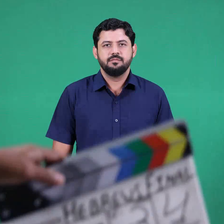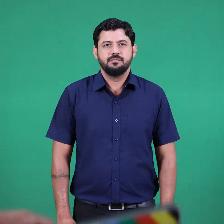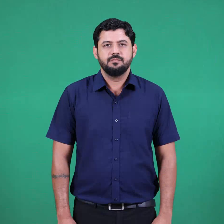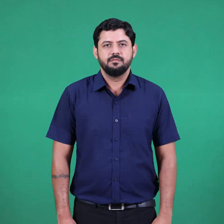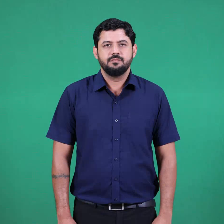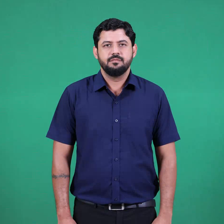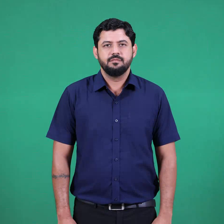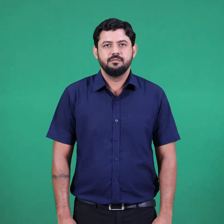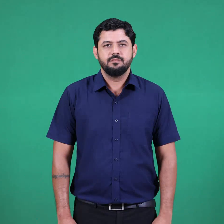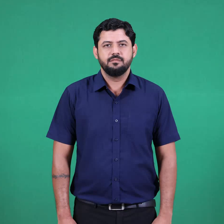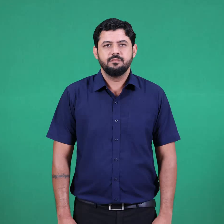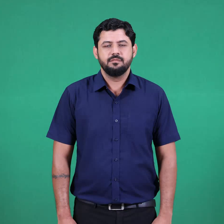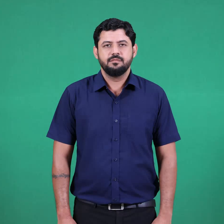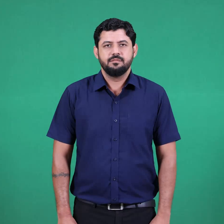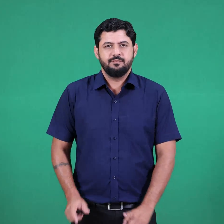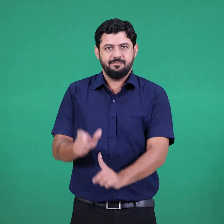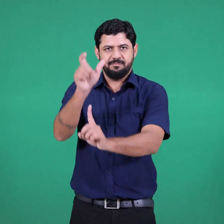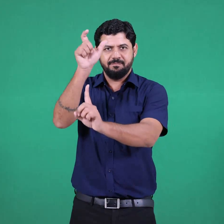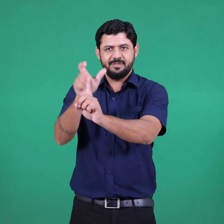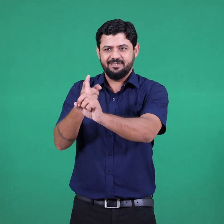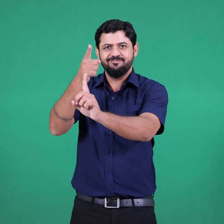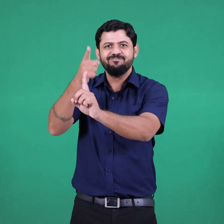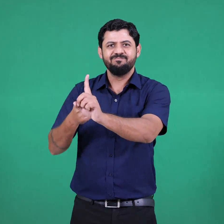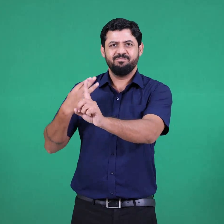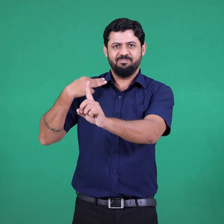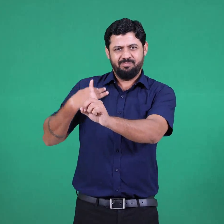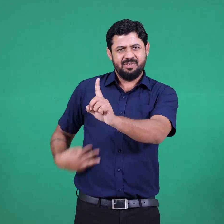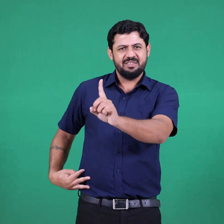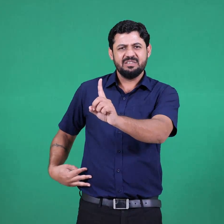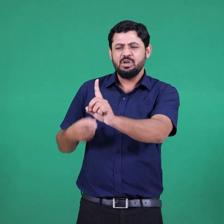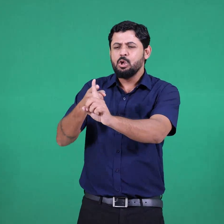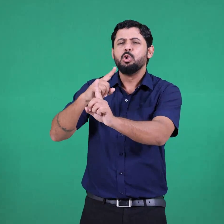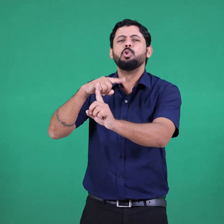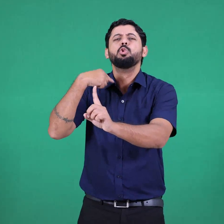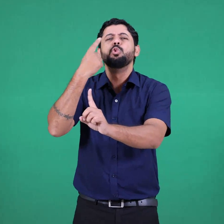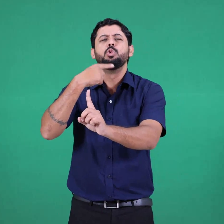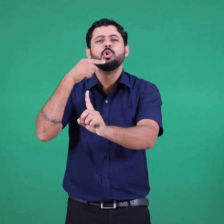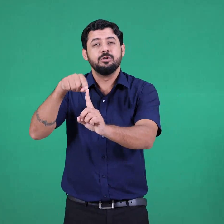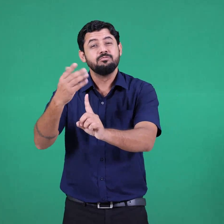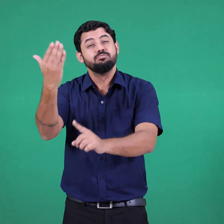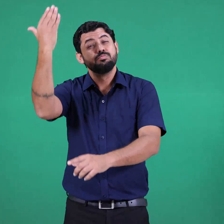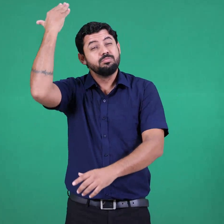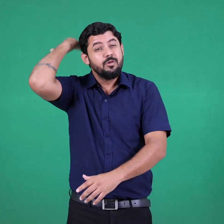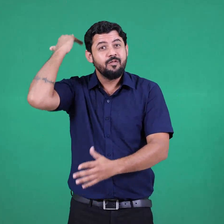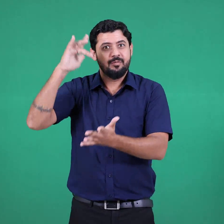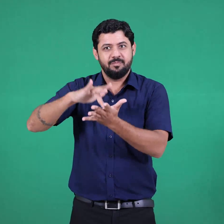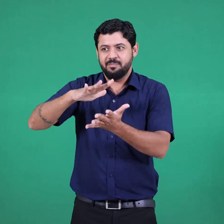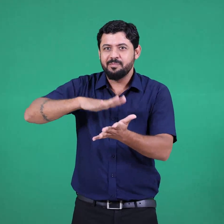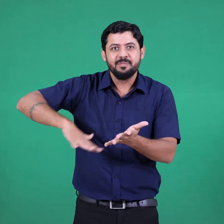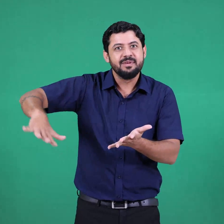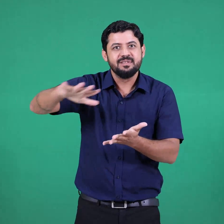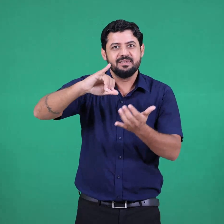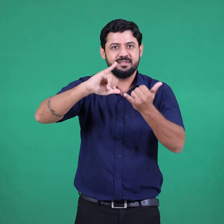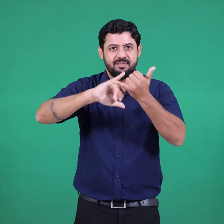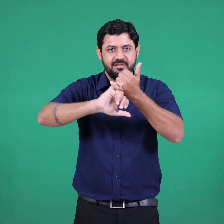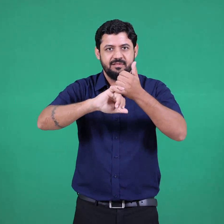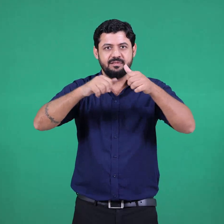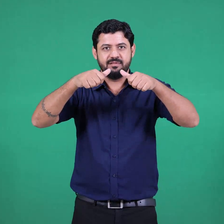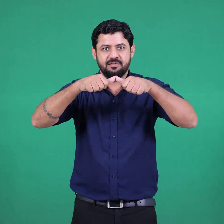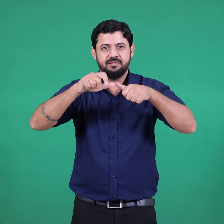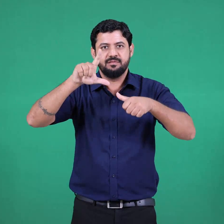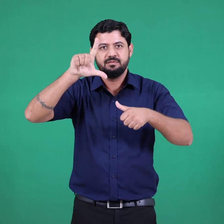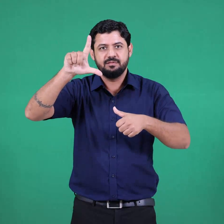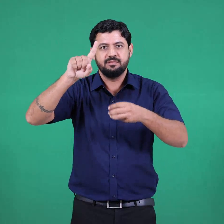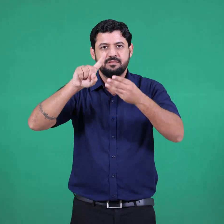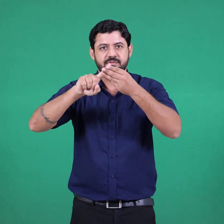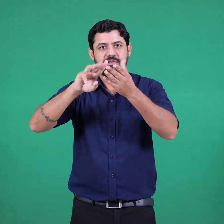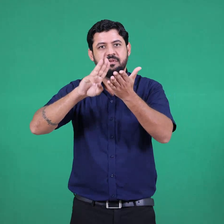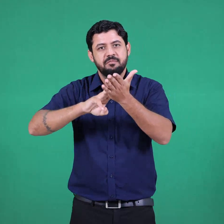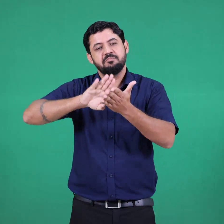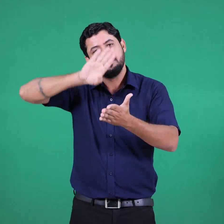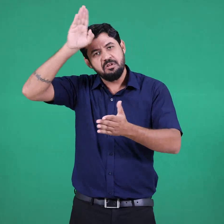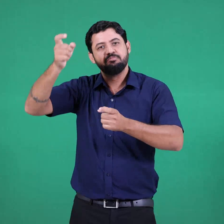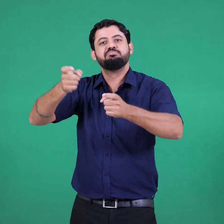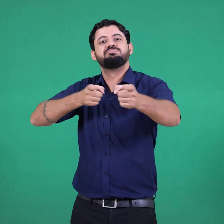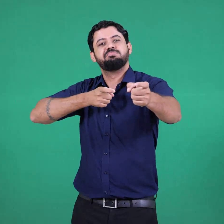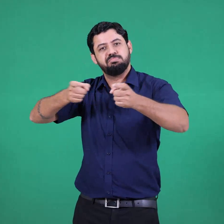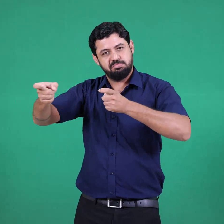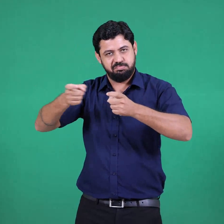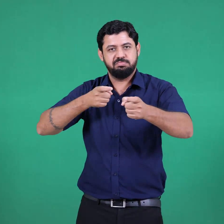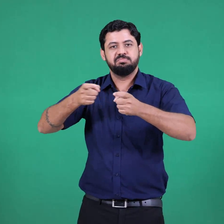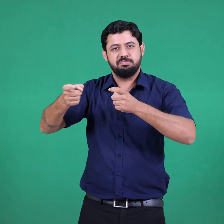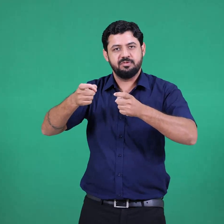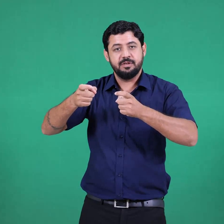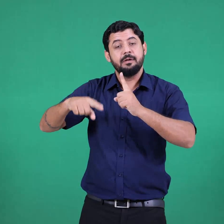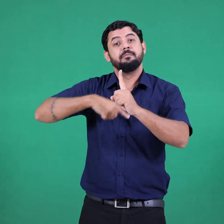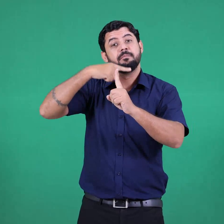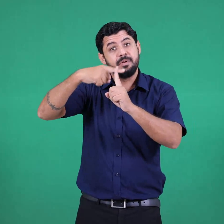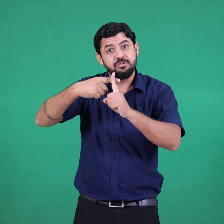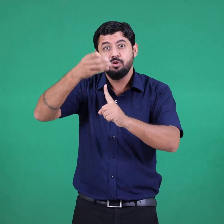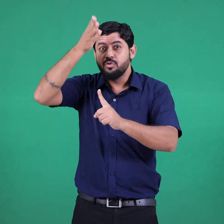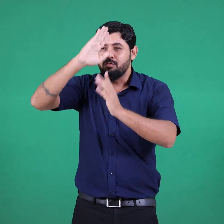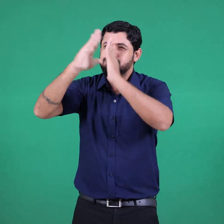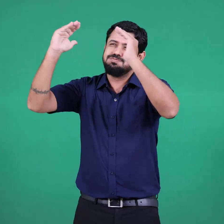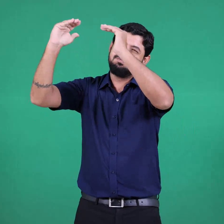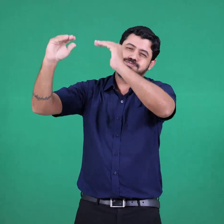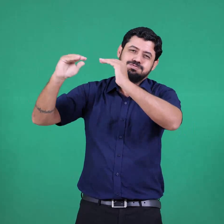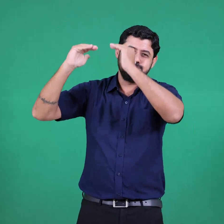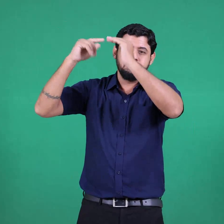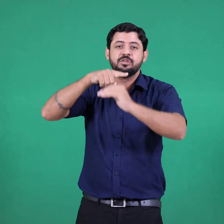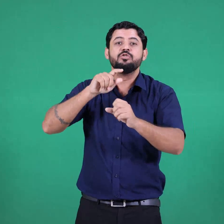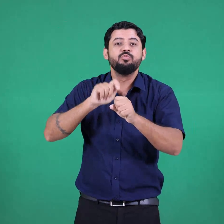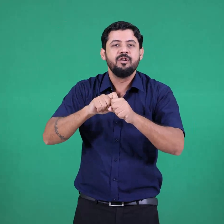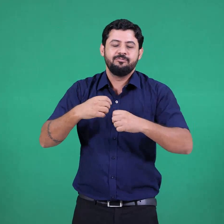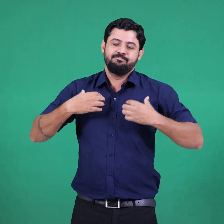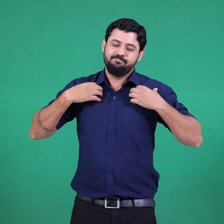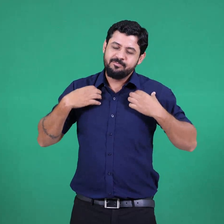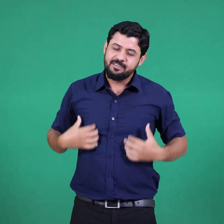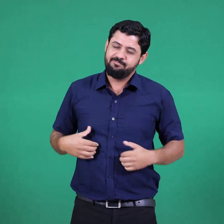This Melchizedek was king of Salem and priest of God Most High.